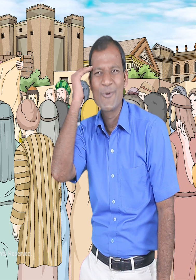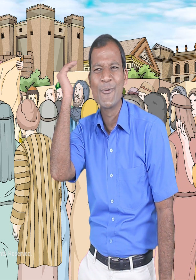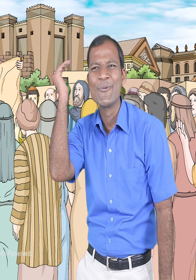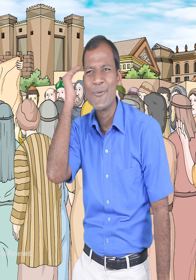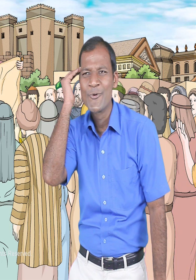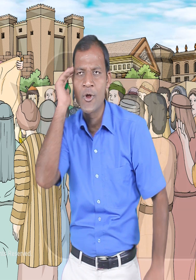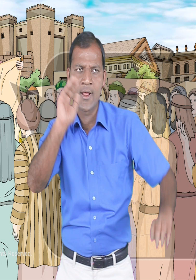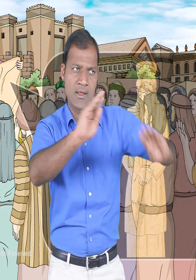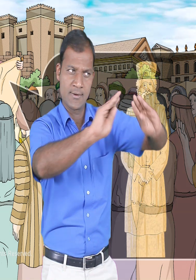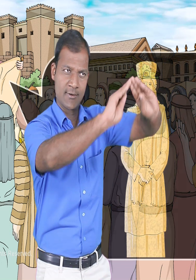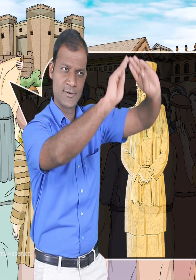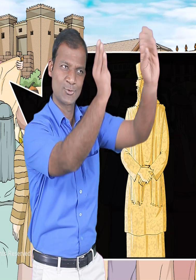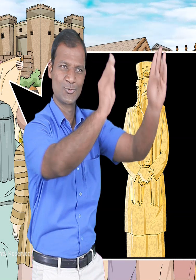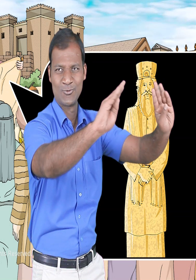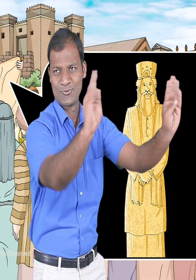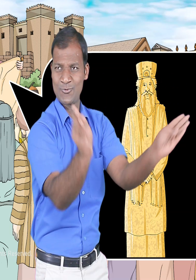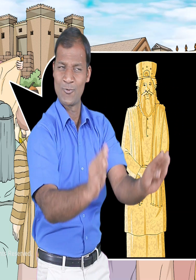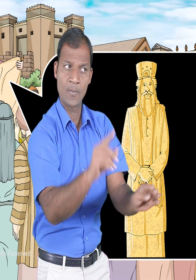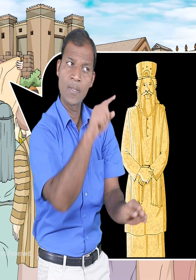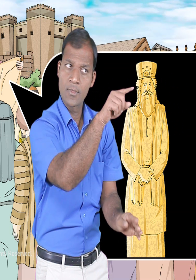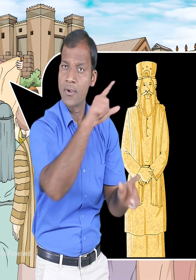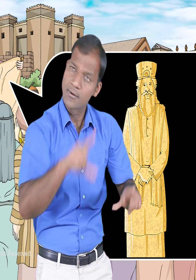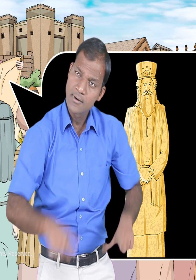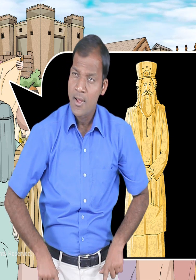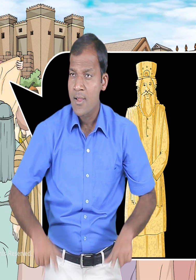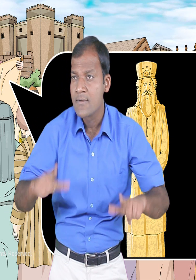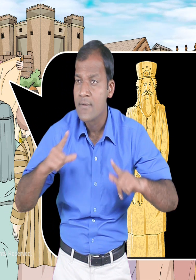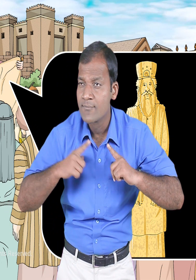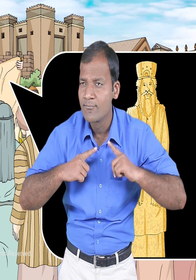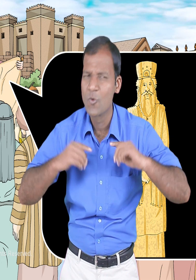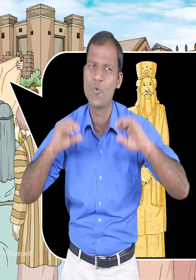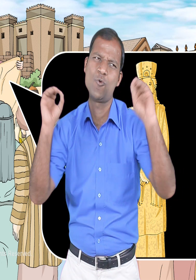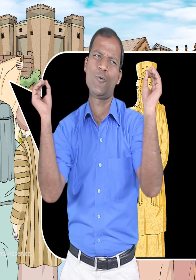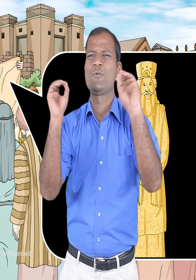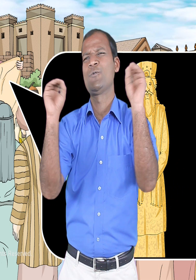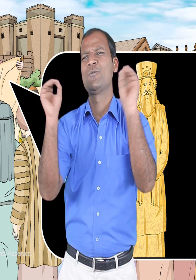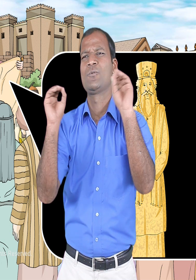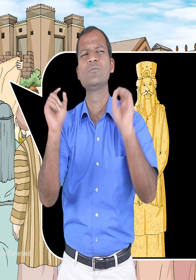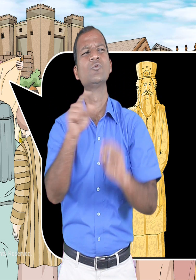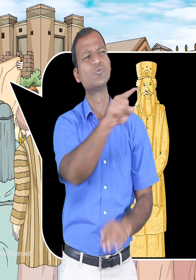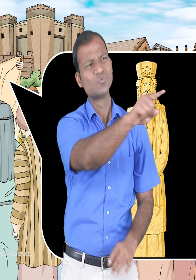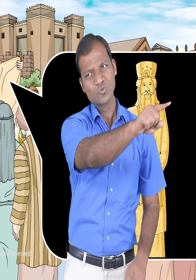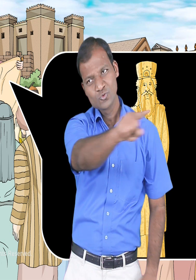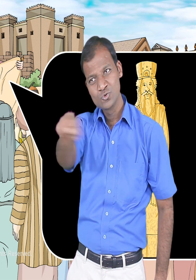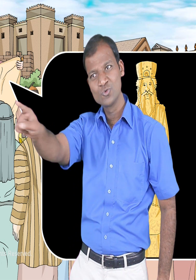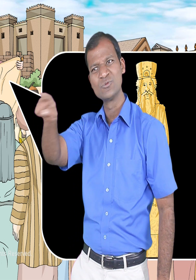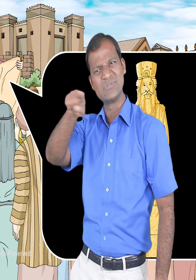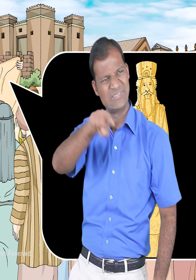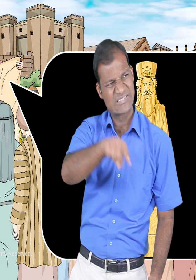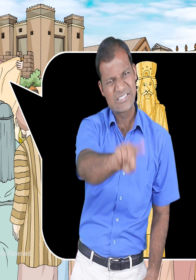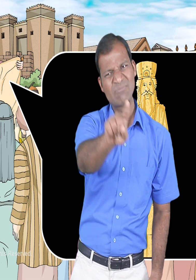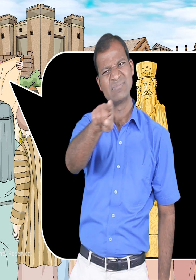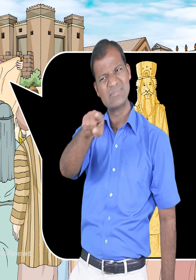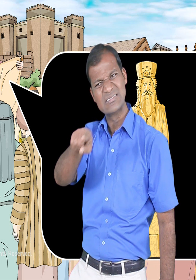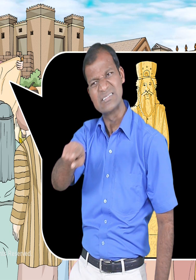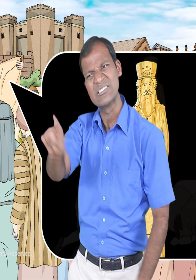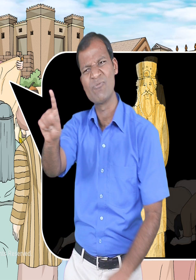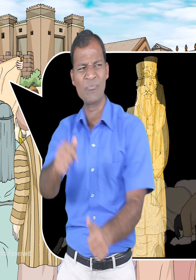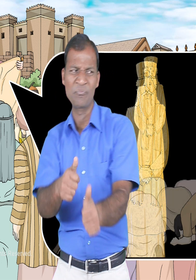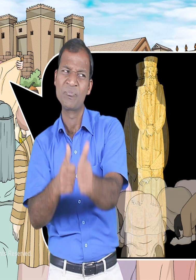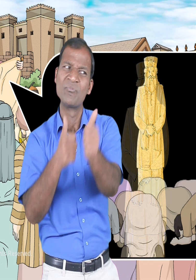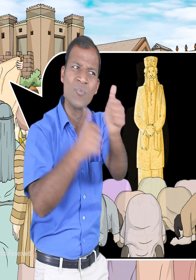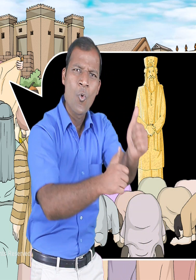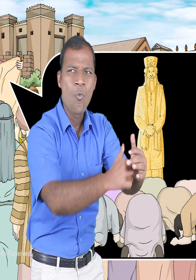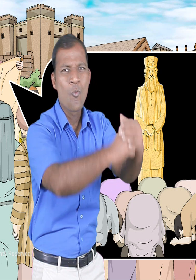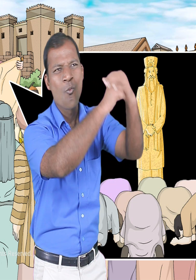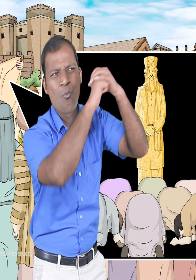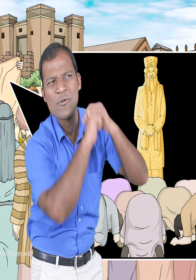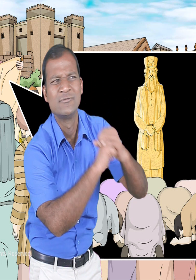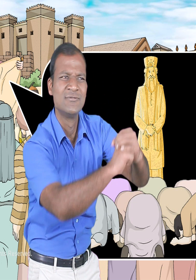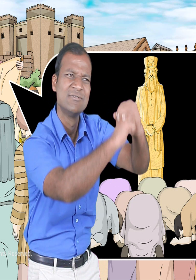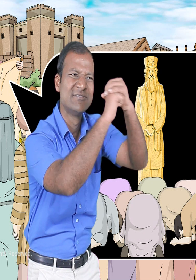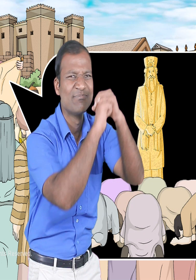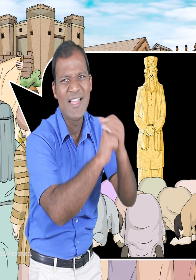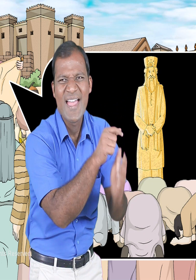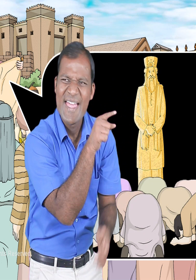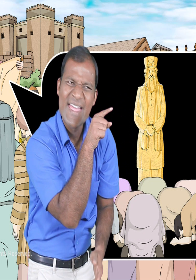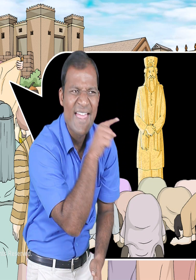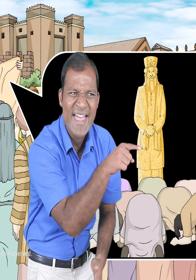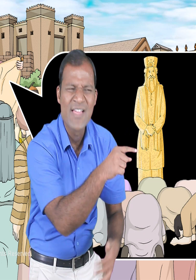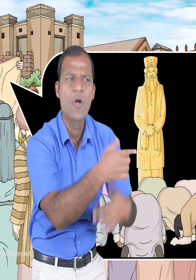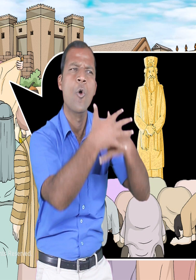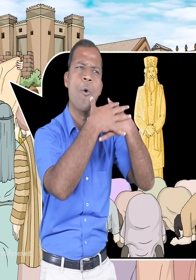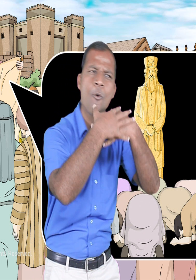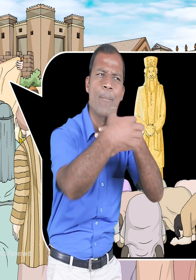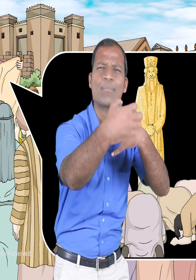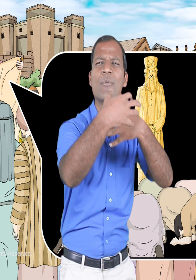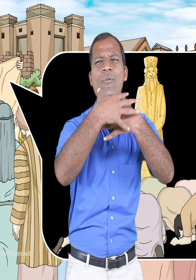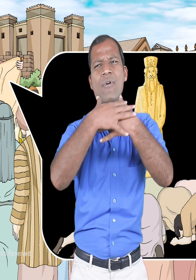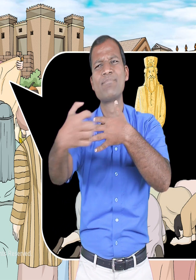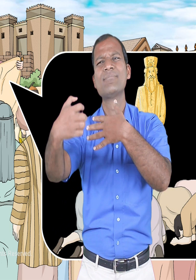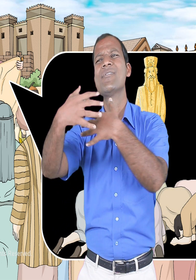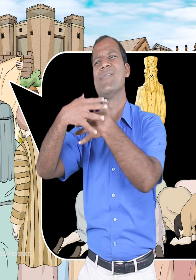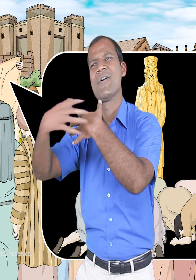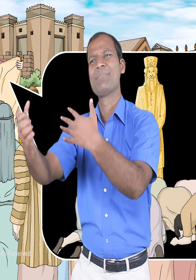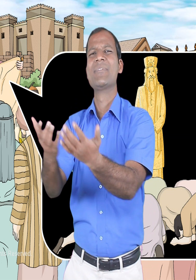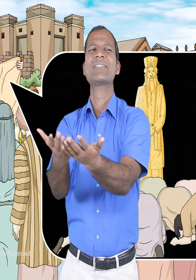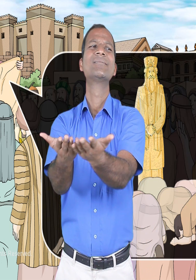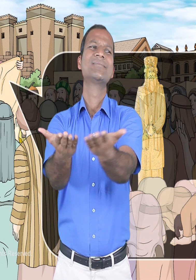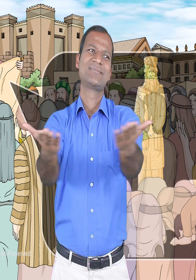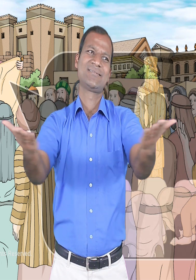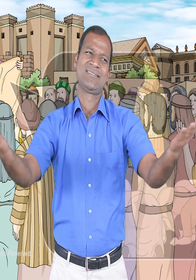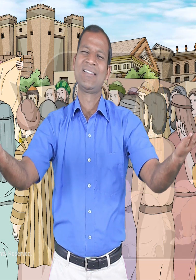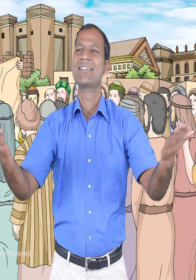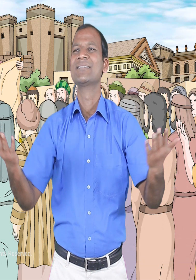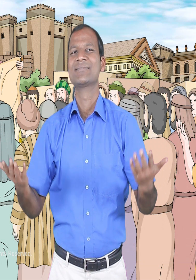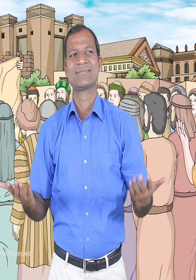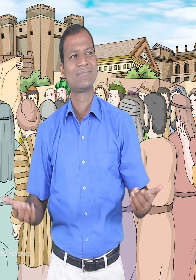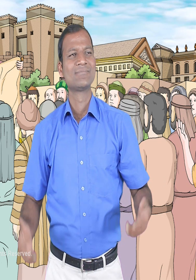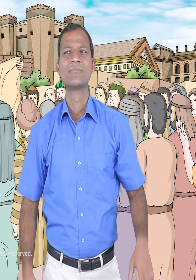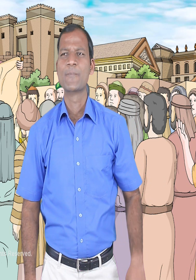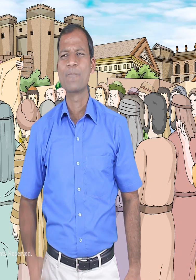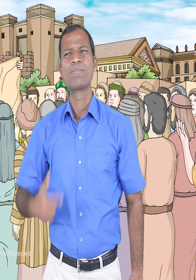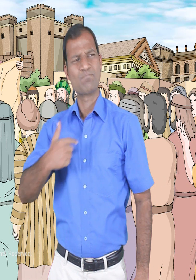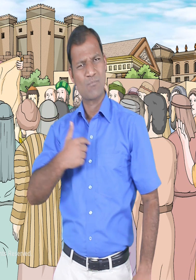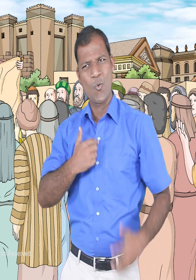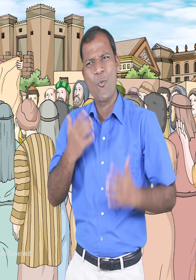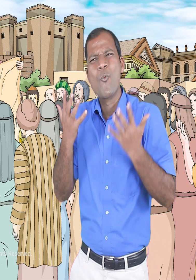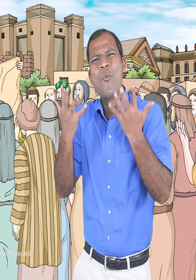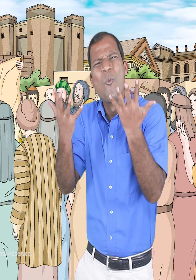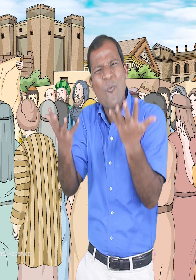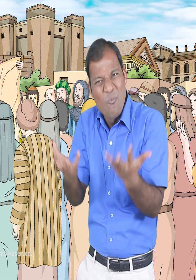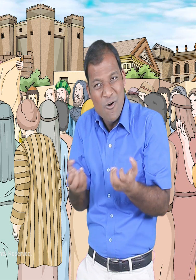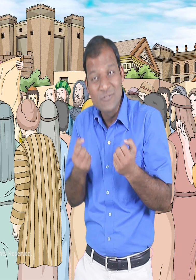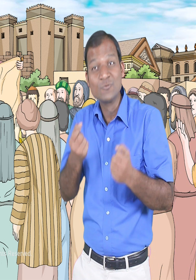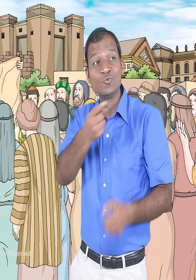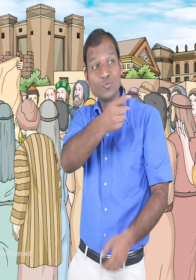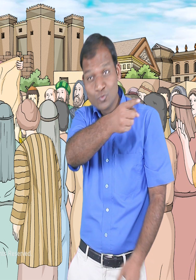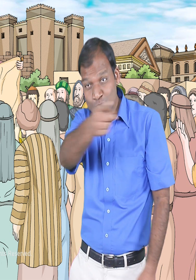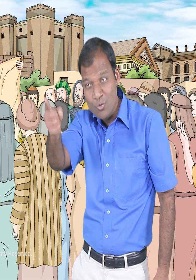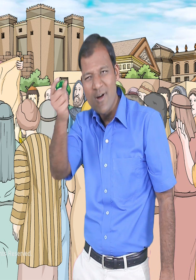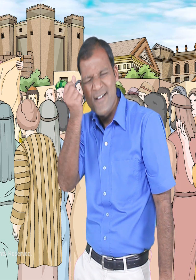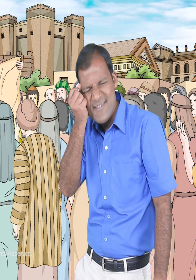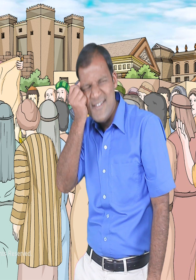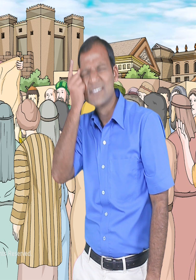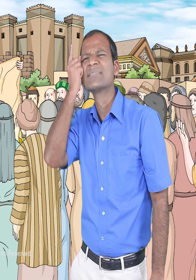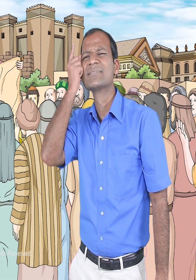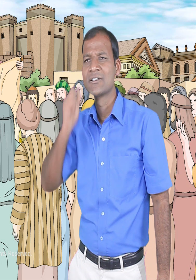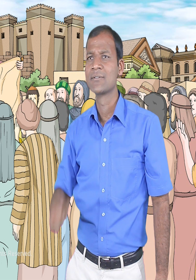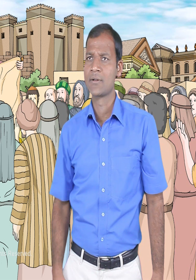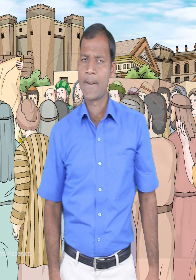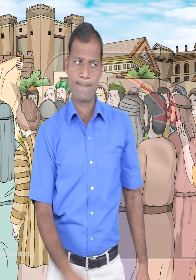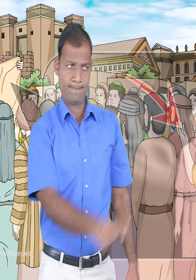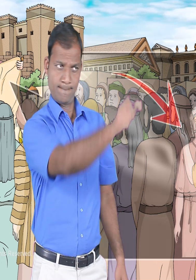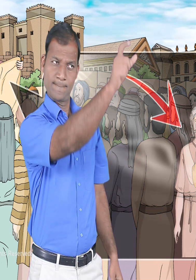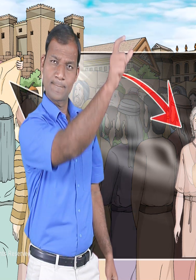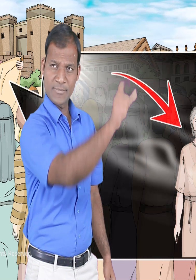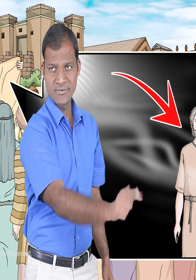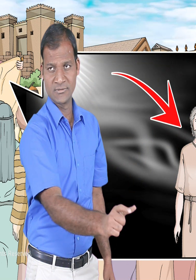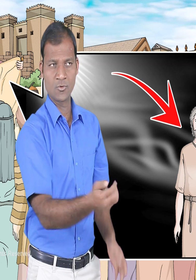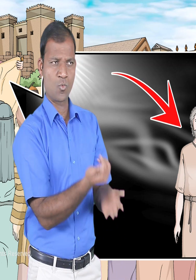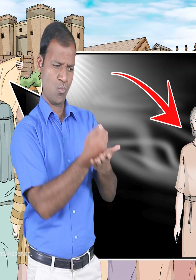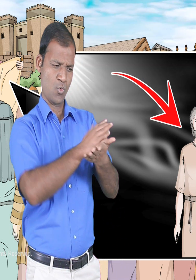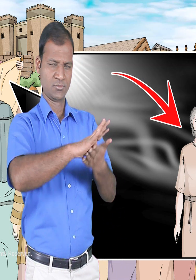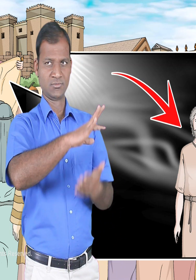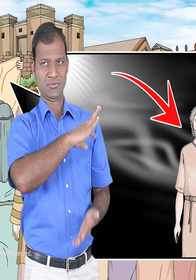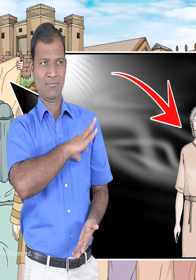You know that when you were pagans, you were influenced and led astray to mute idols.